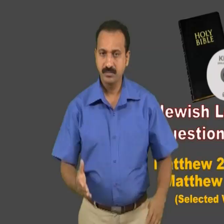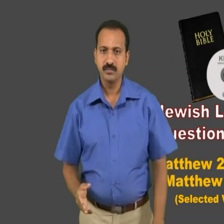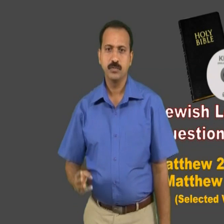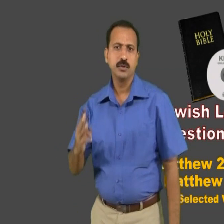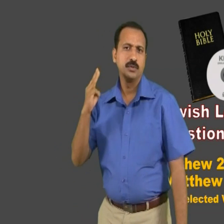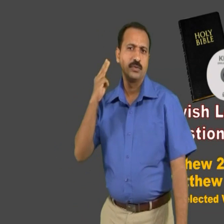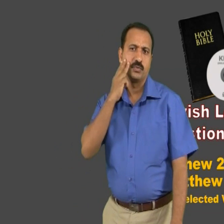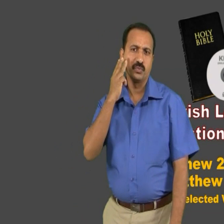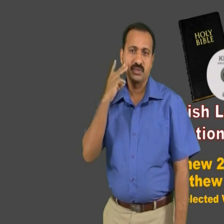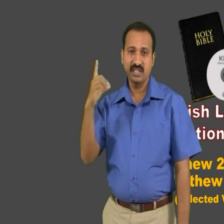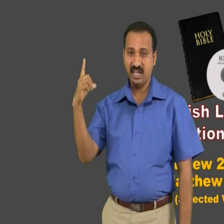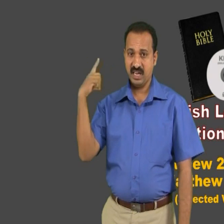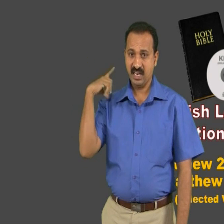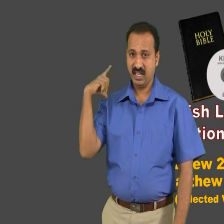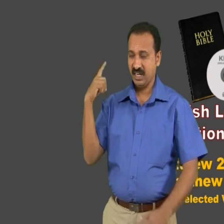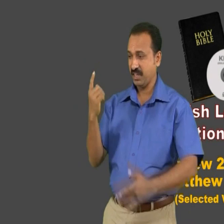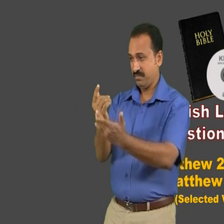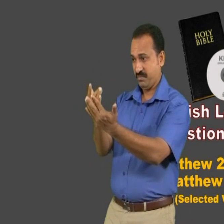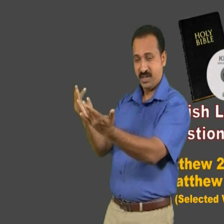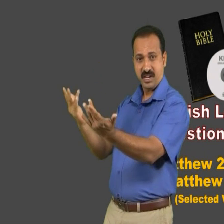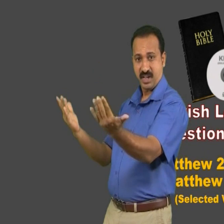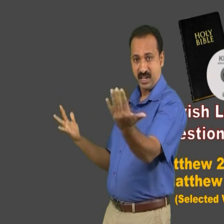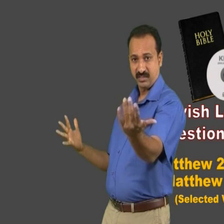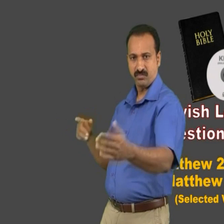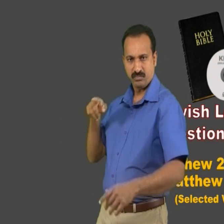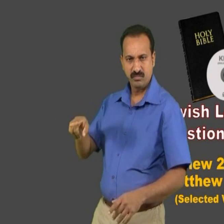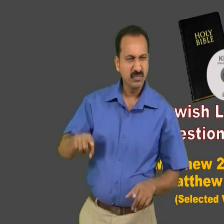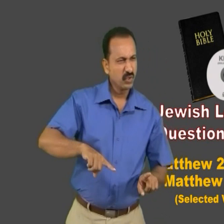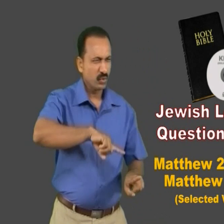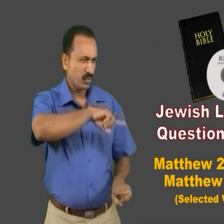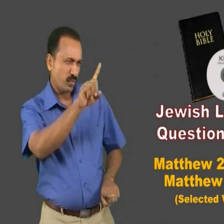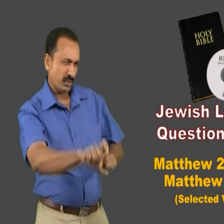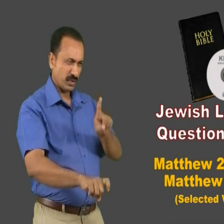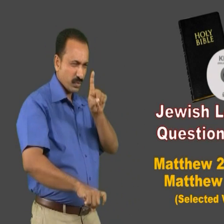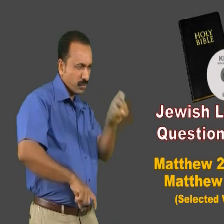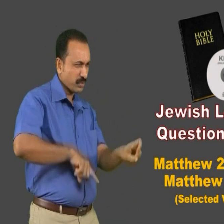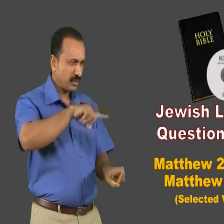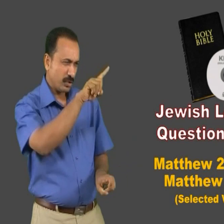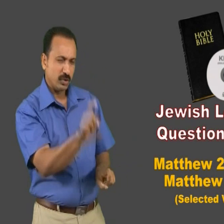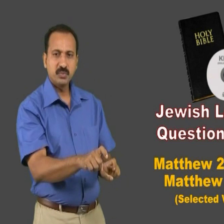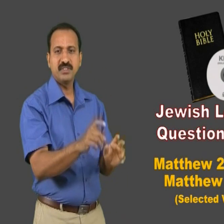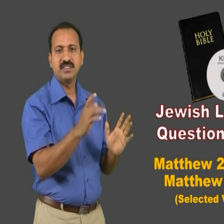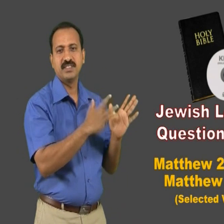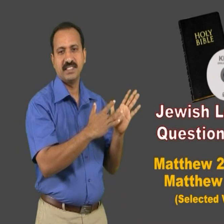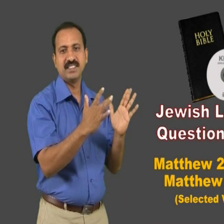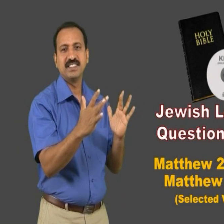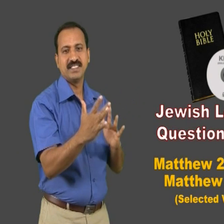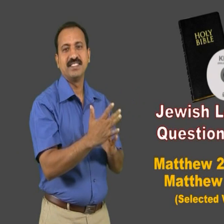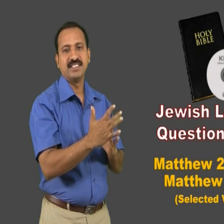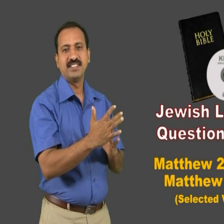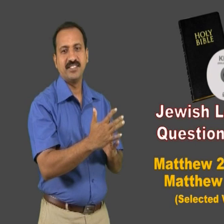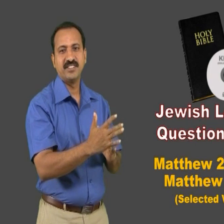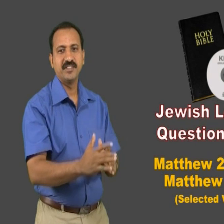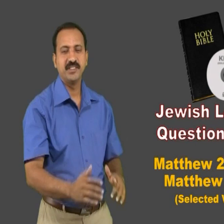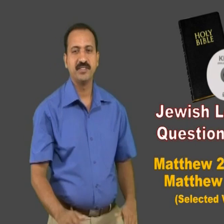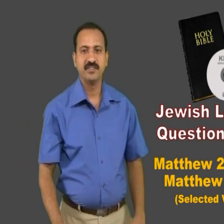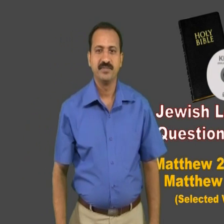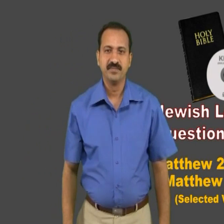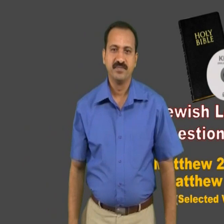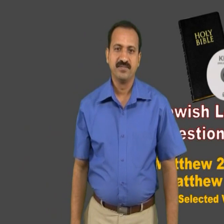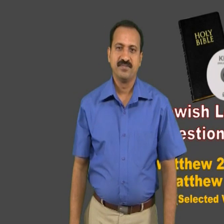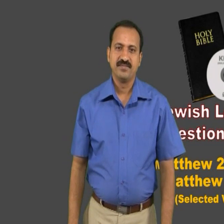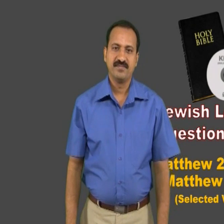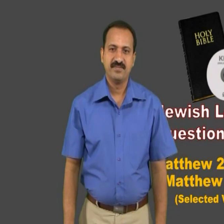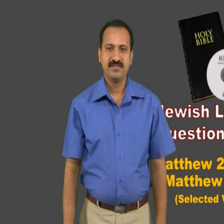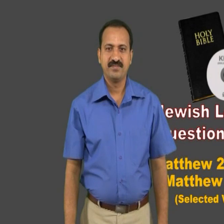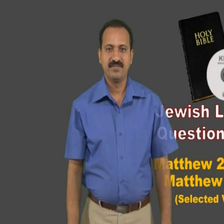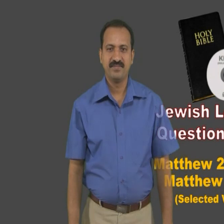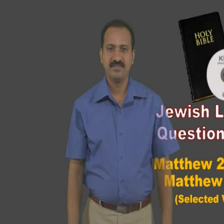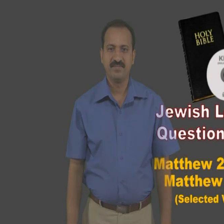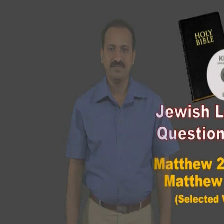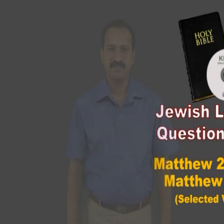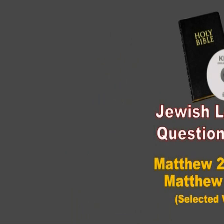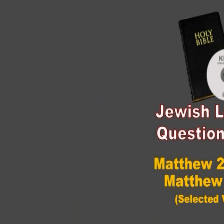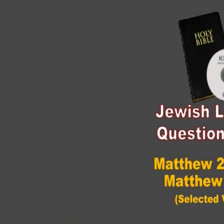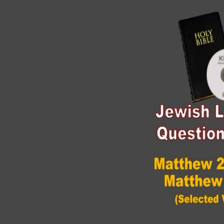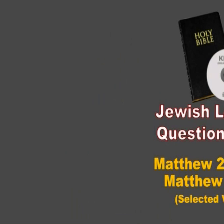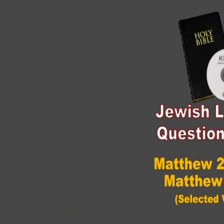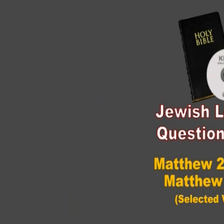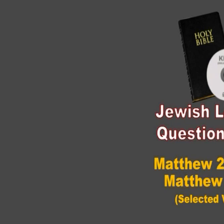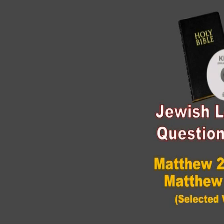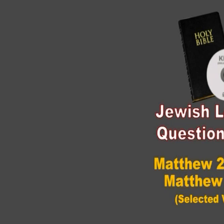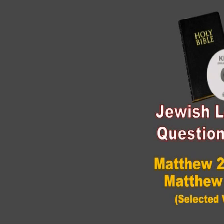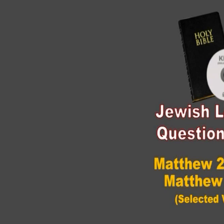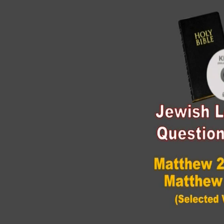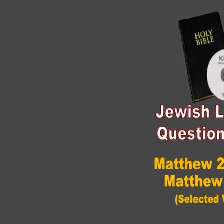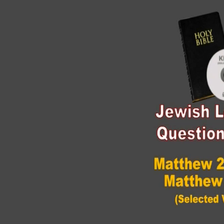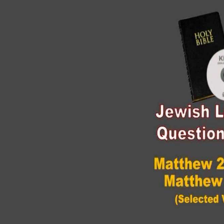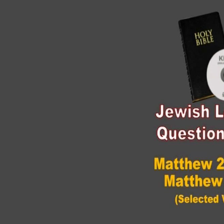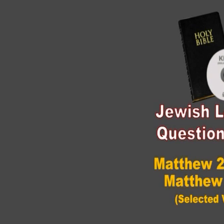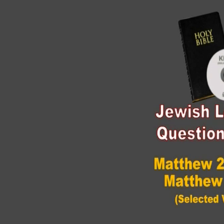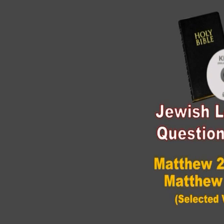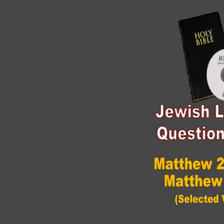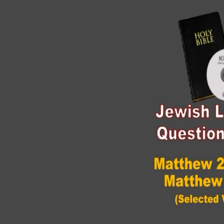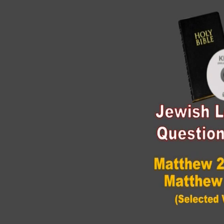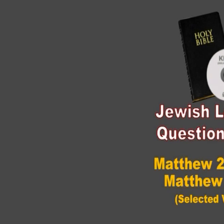Jewish leaders question Jesus